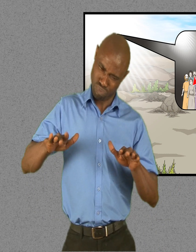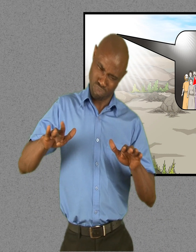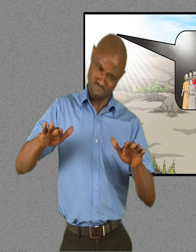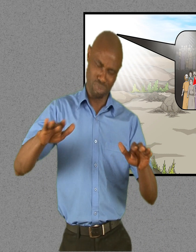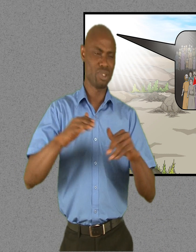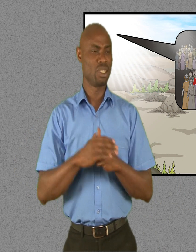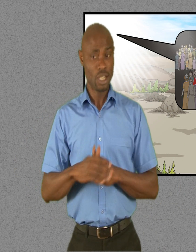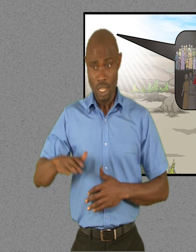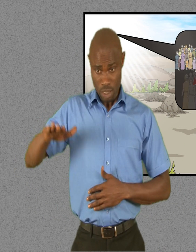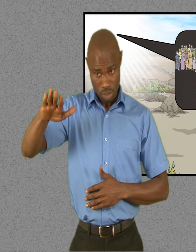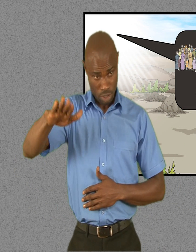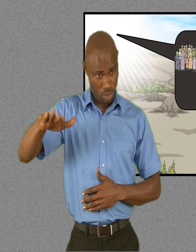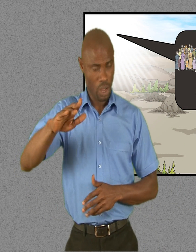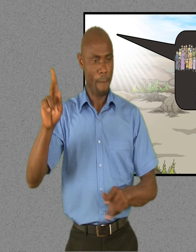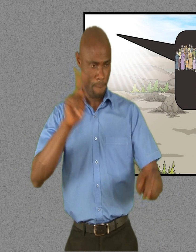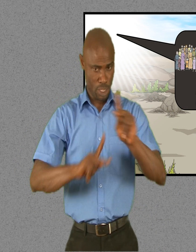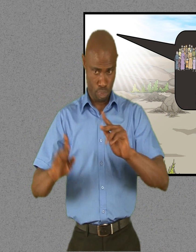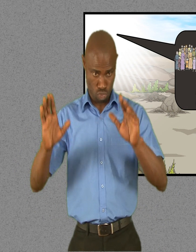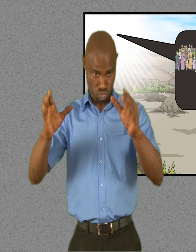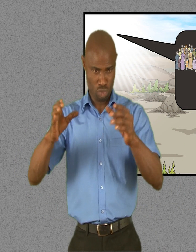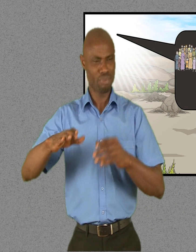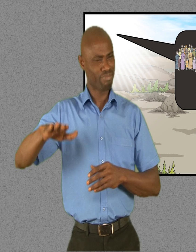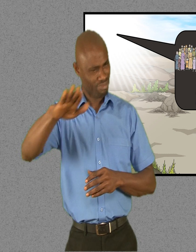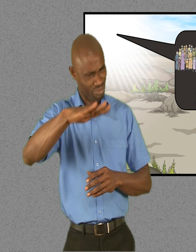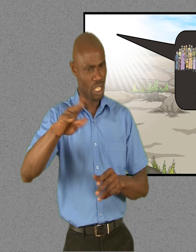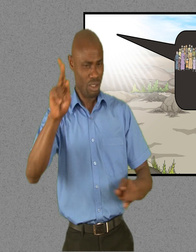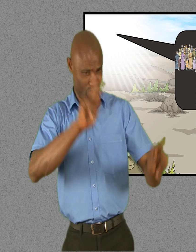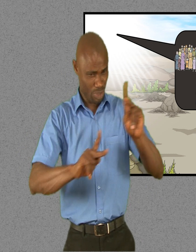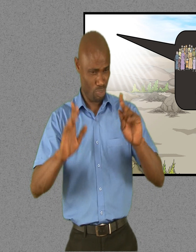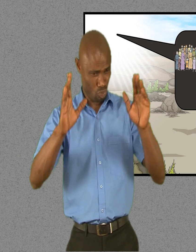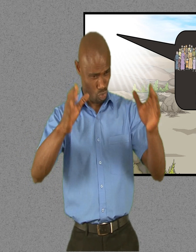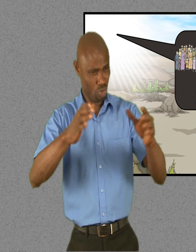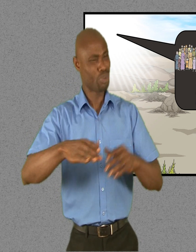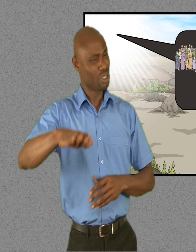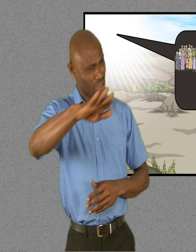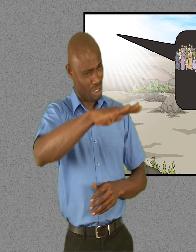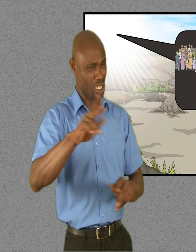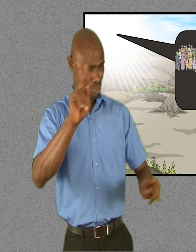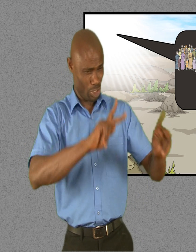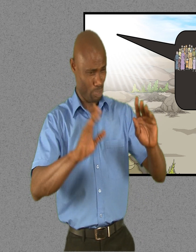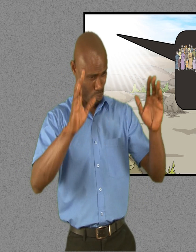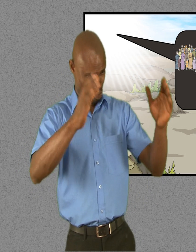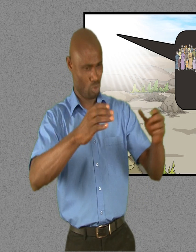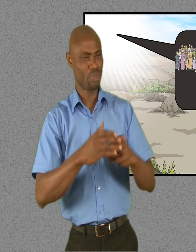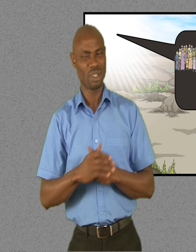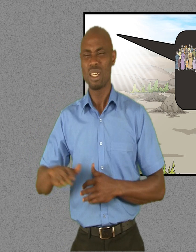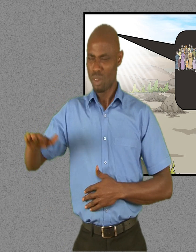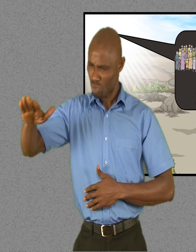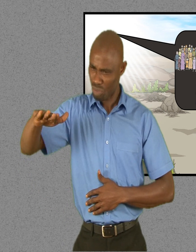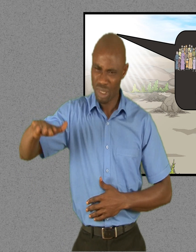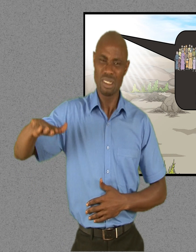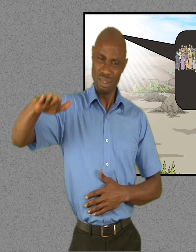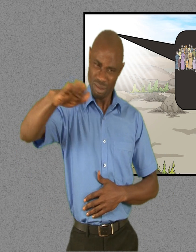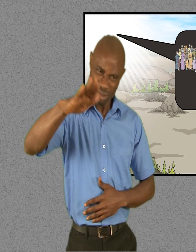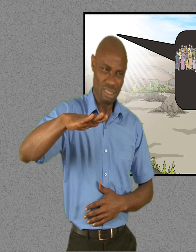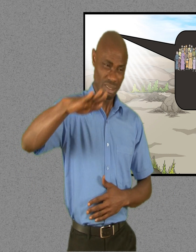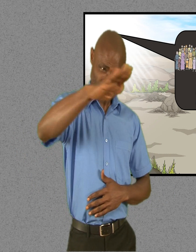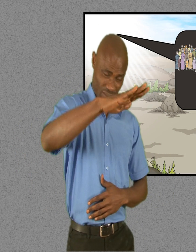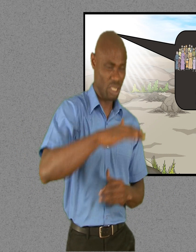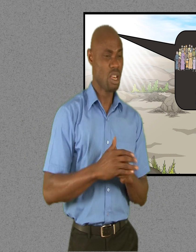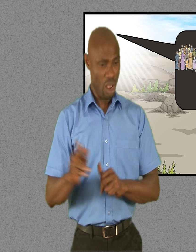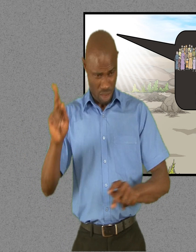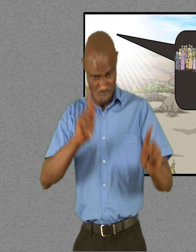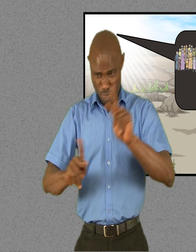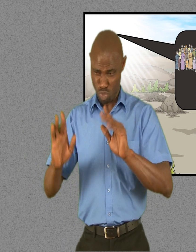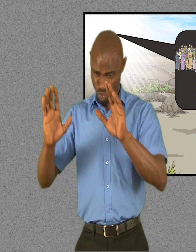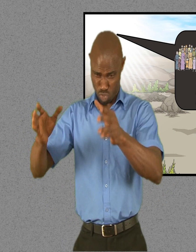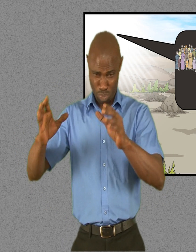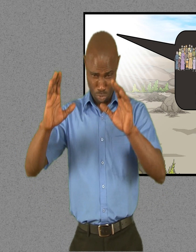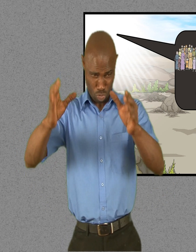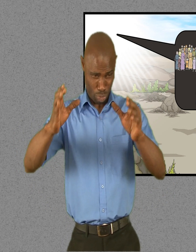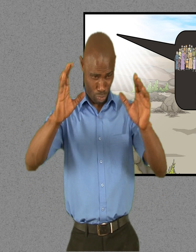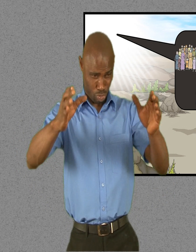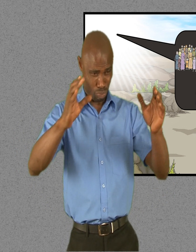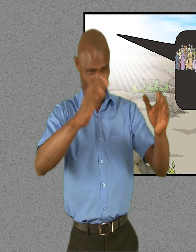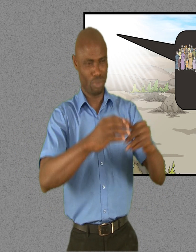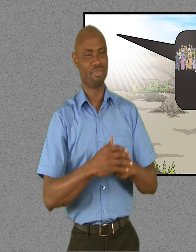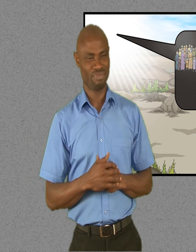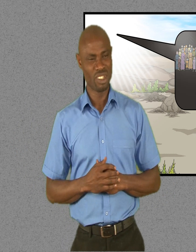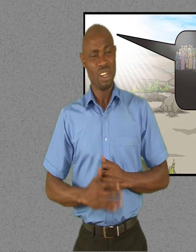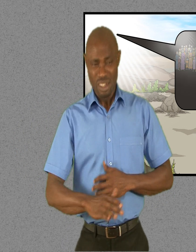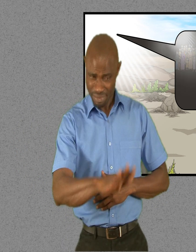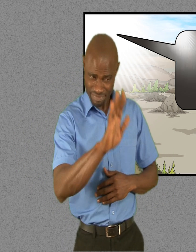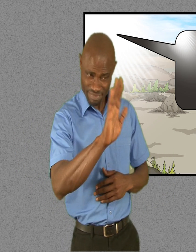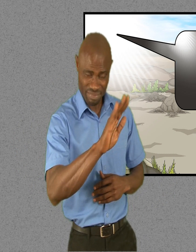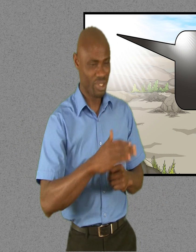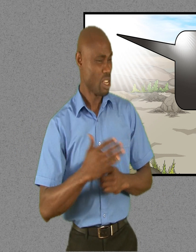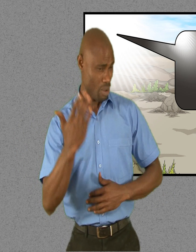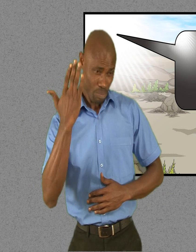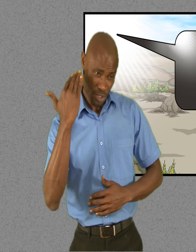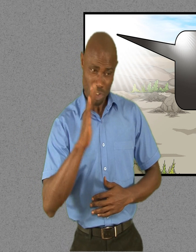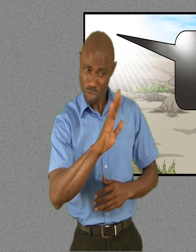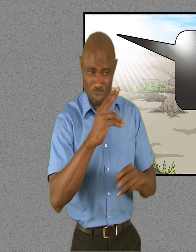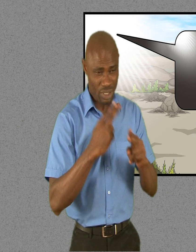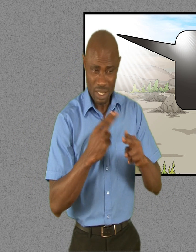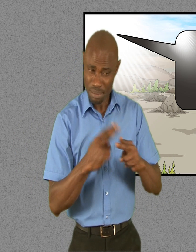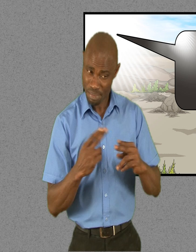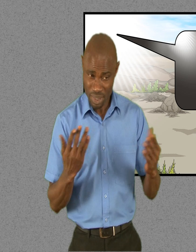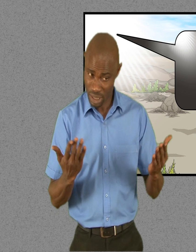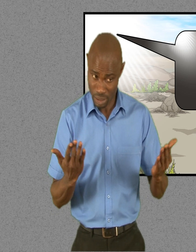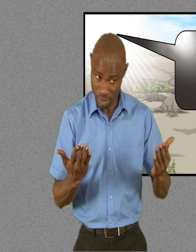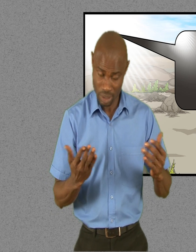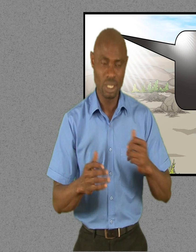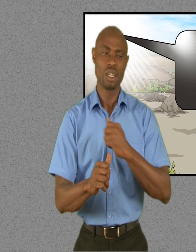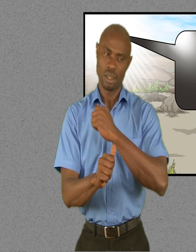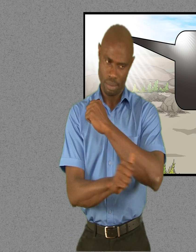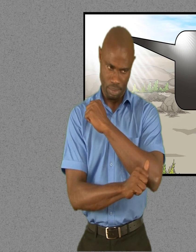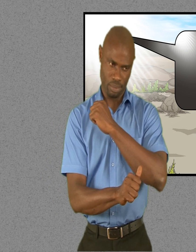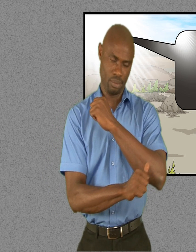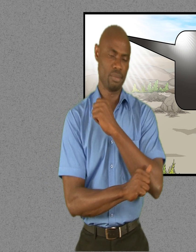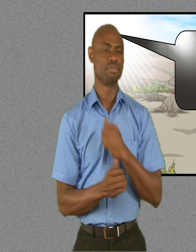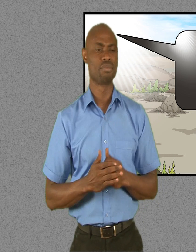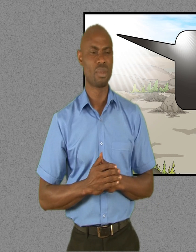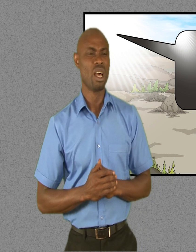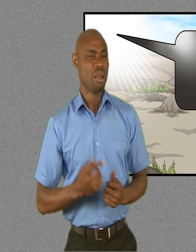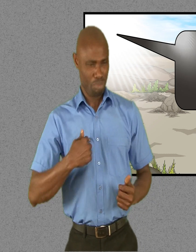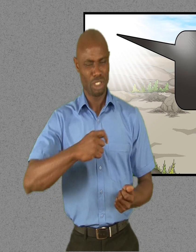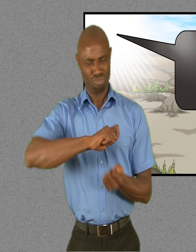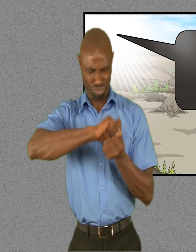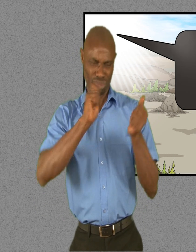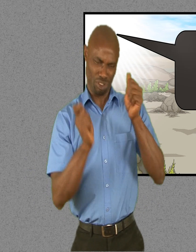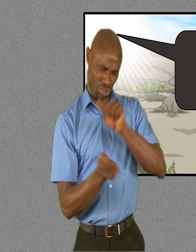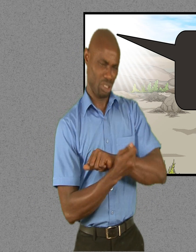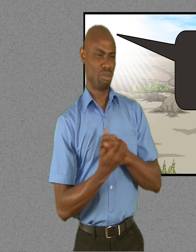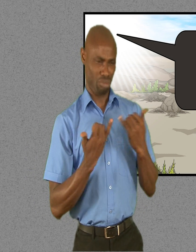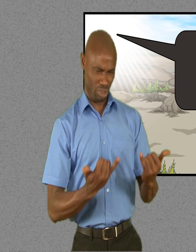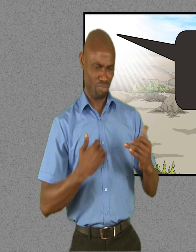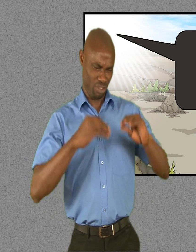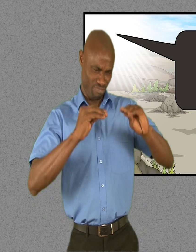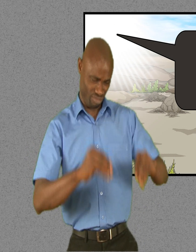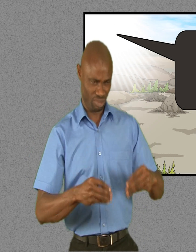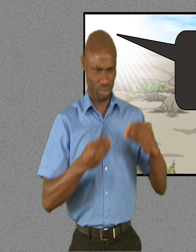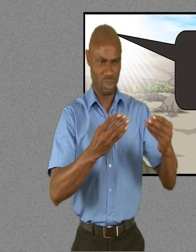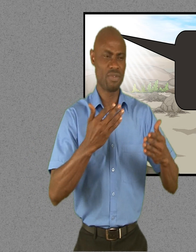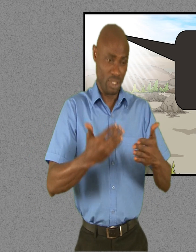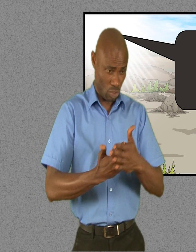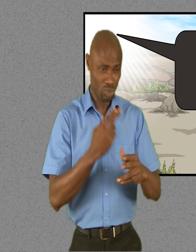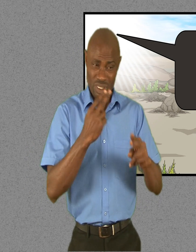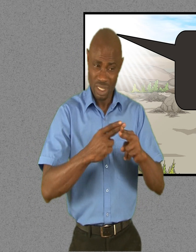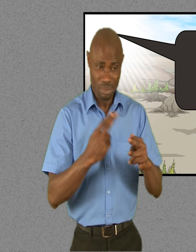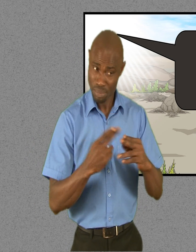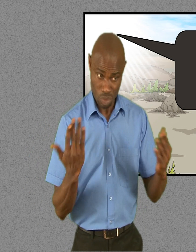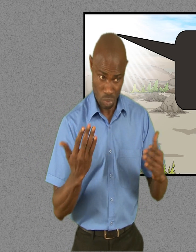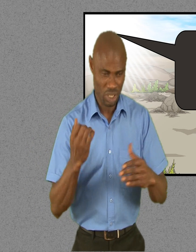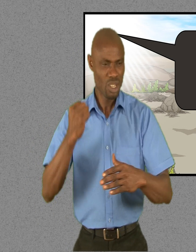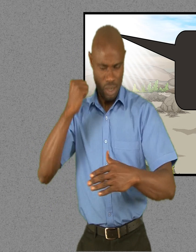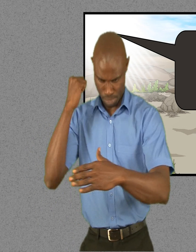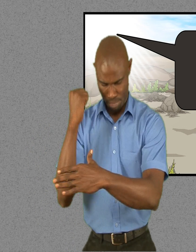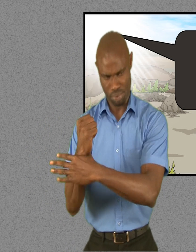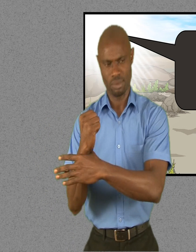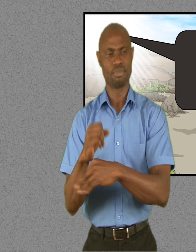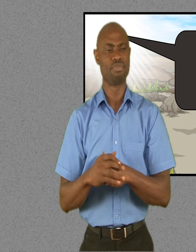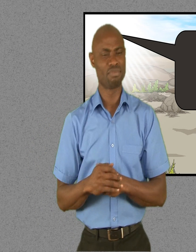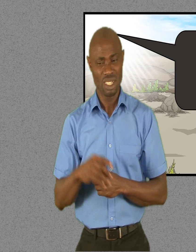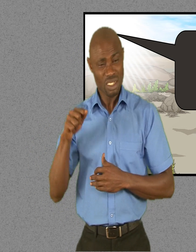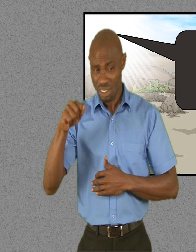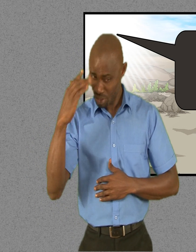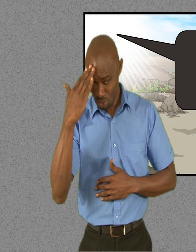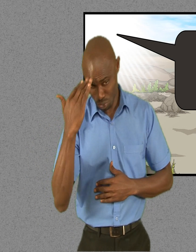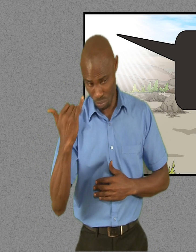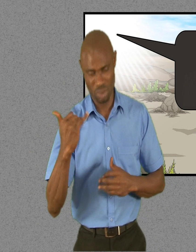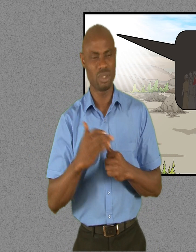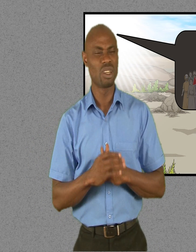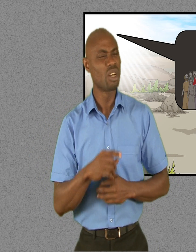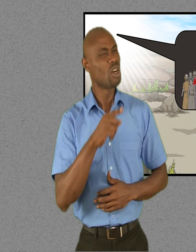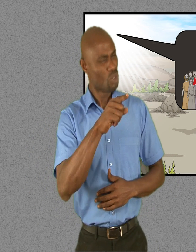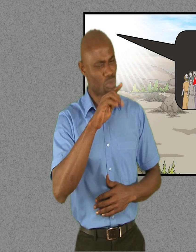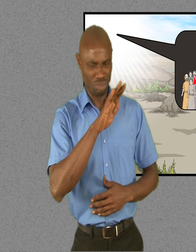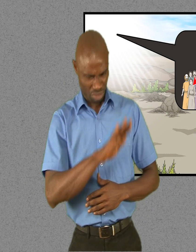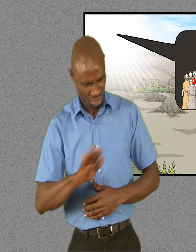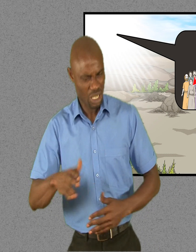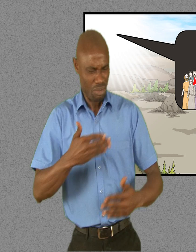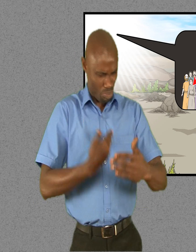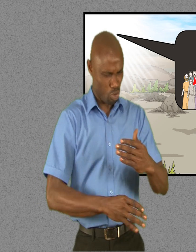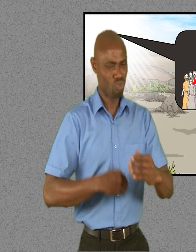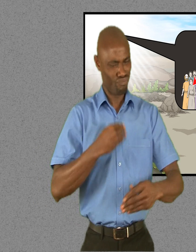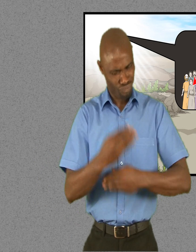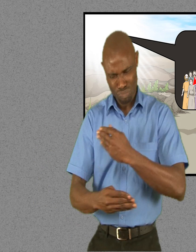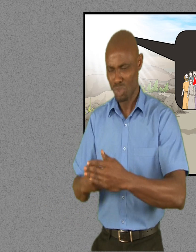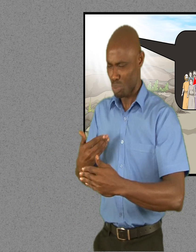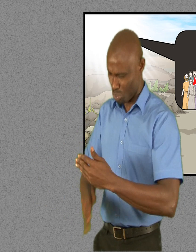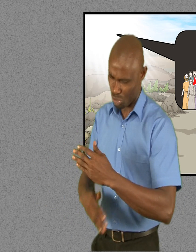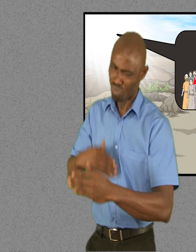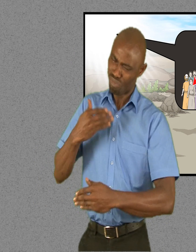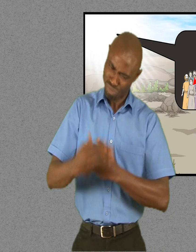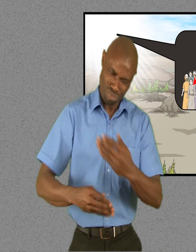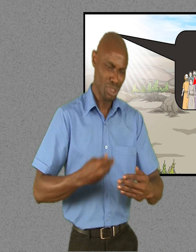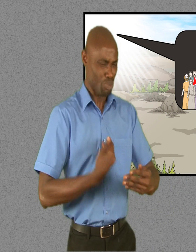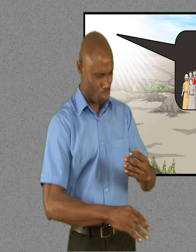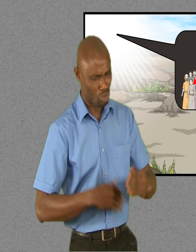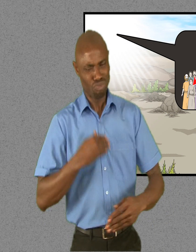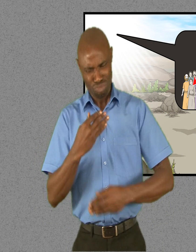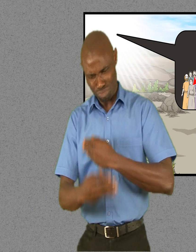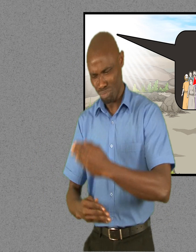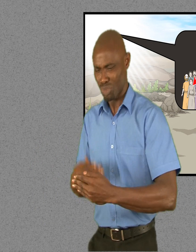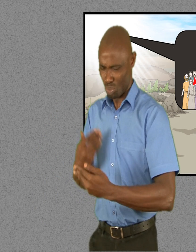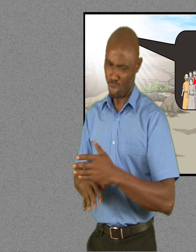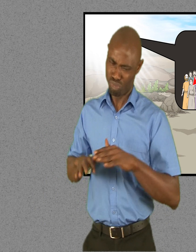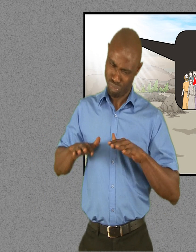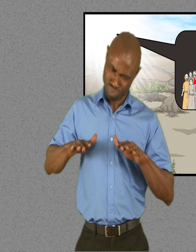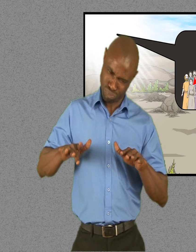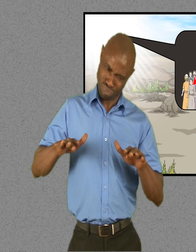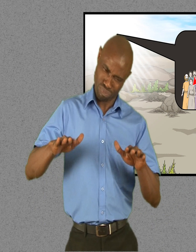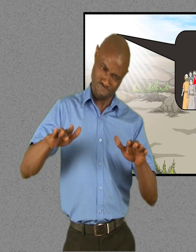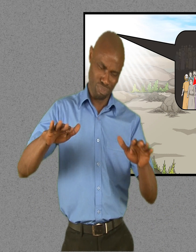No longer will you be called Abram, but your name will be Abraham, for I have made you a father of many nations.